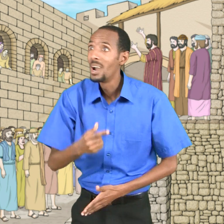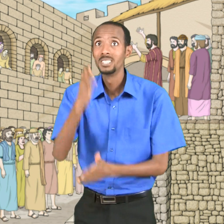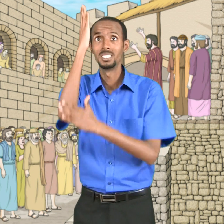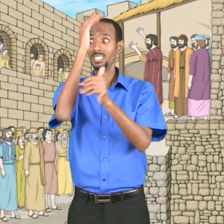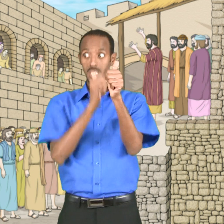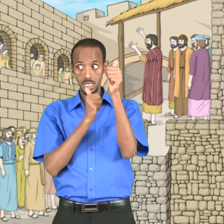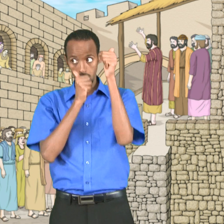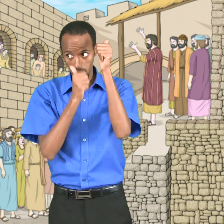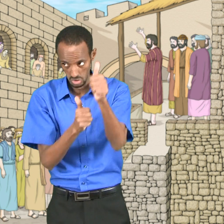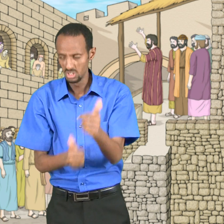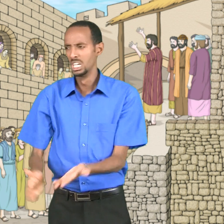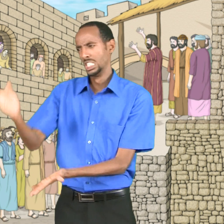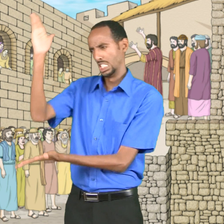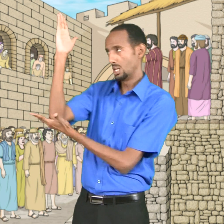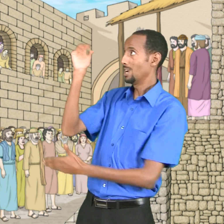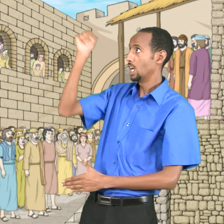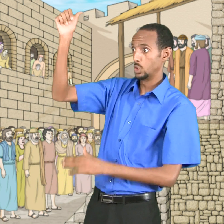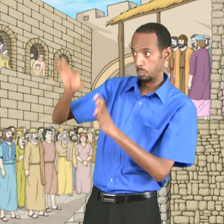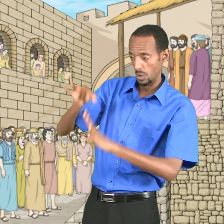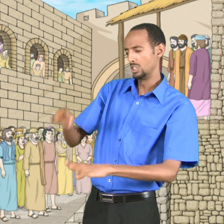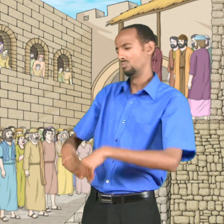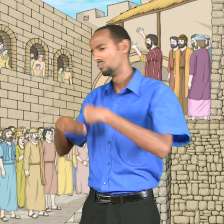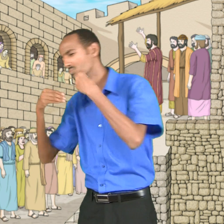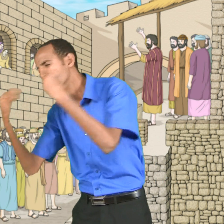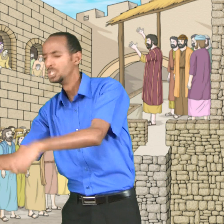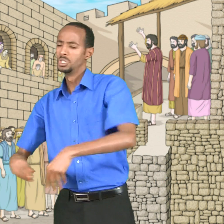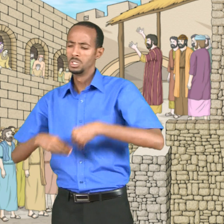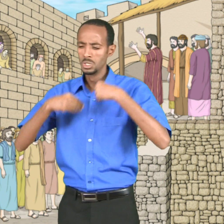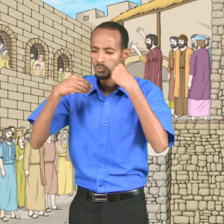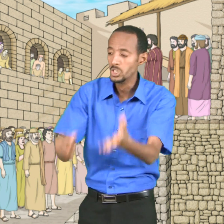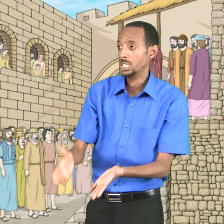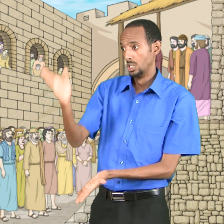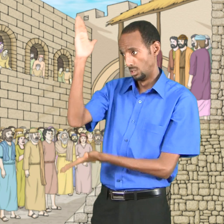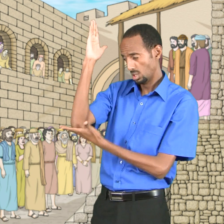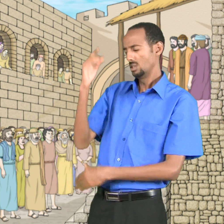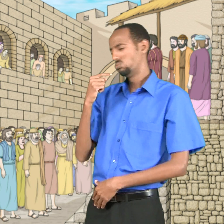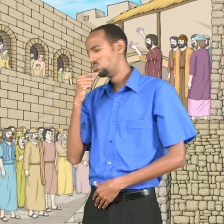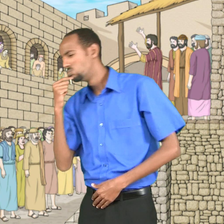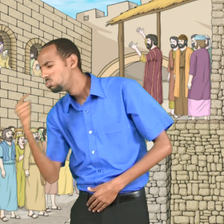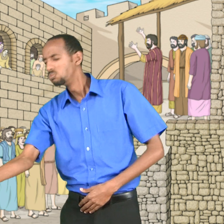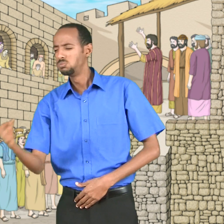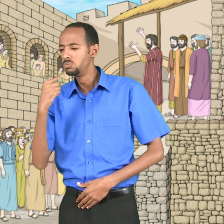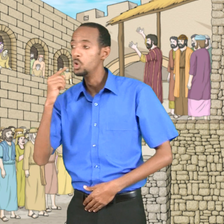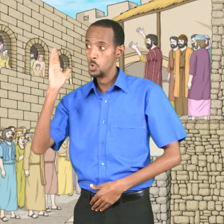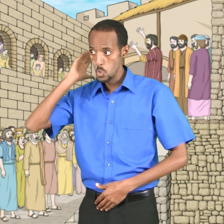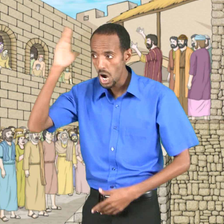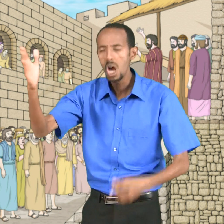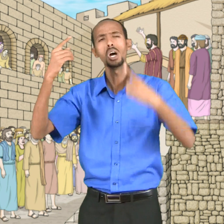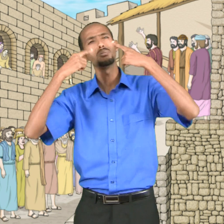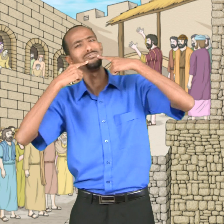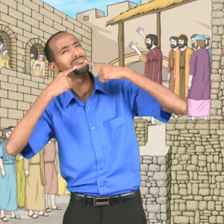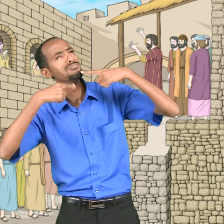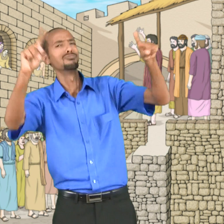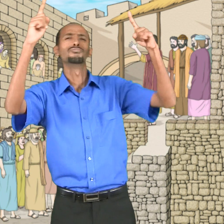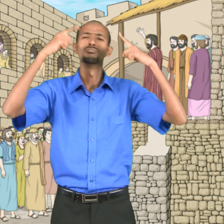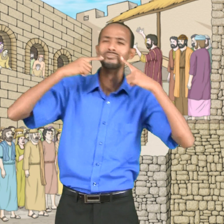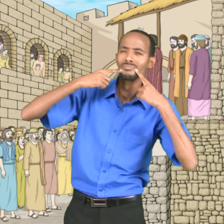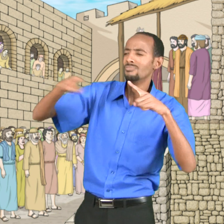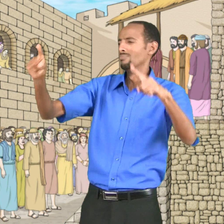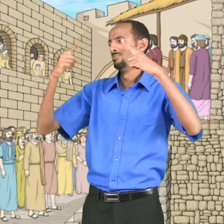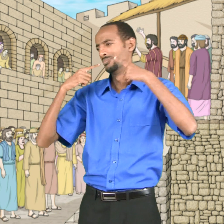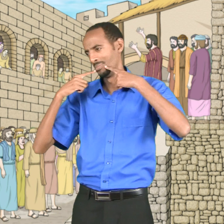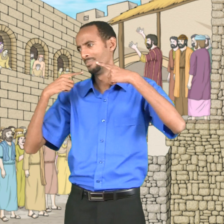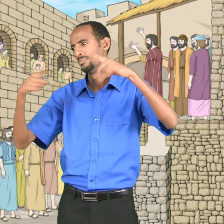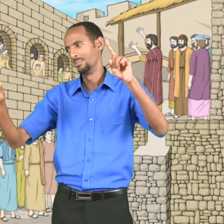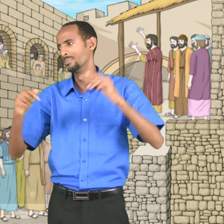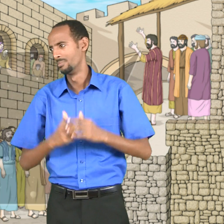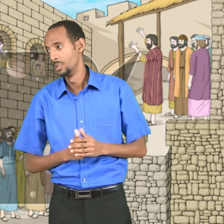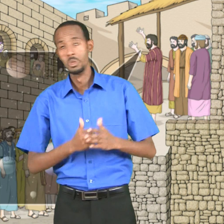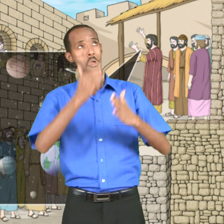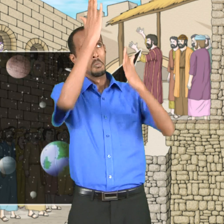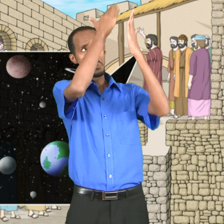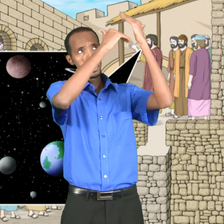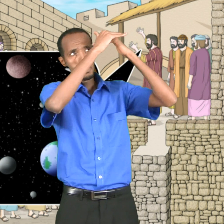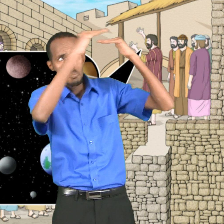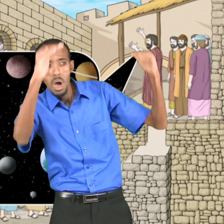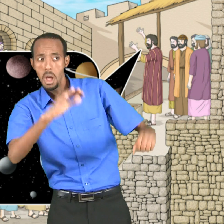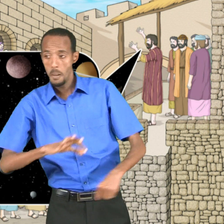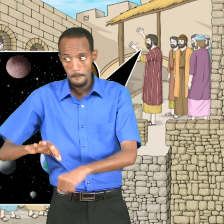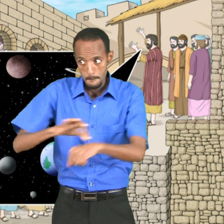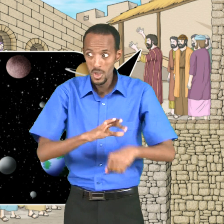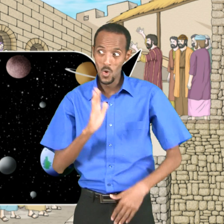Even on My menservants and maidservants I will pour out My Spirit in those days, and they will prophesy.